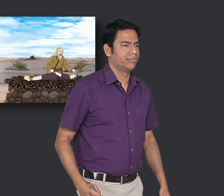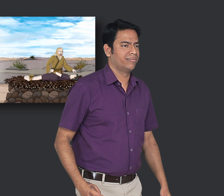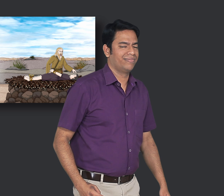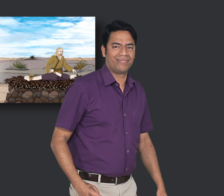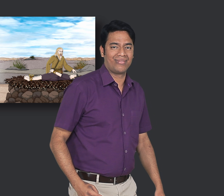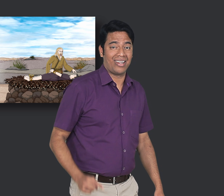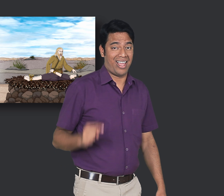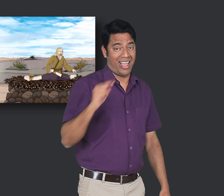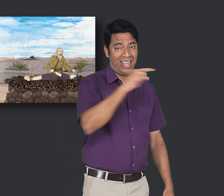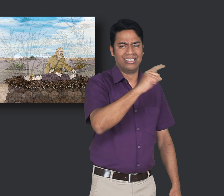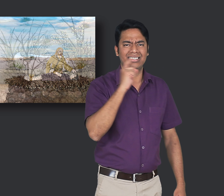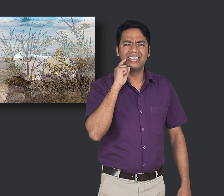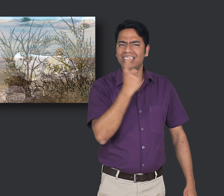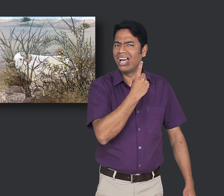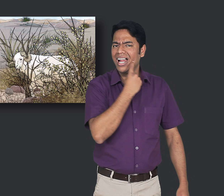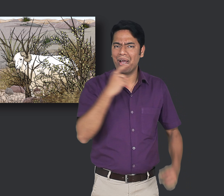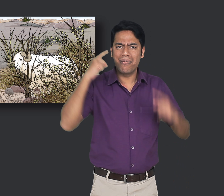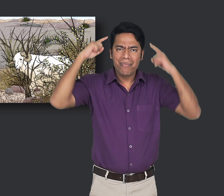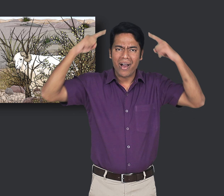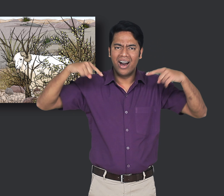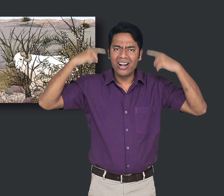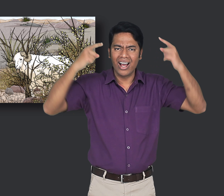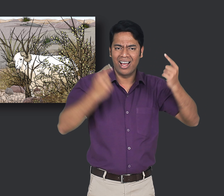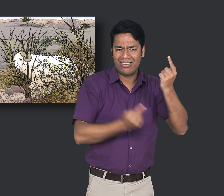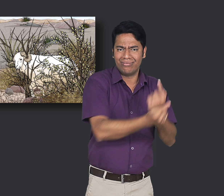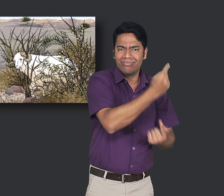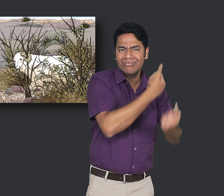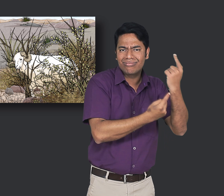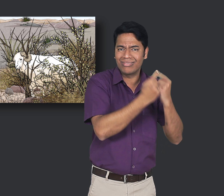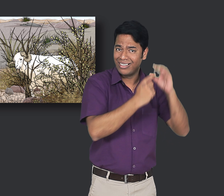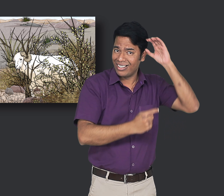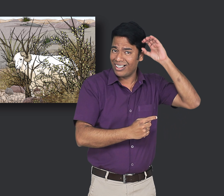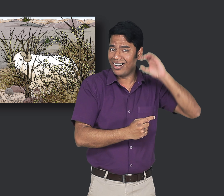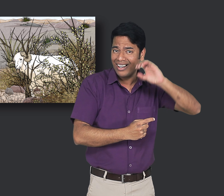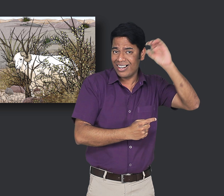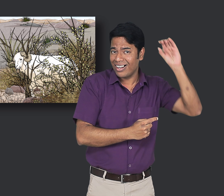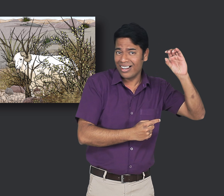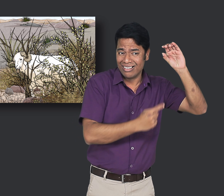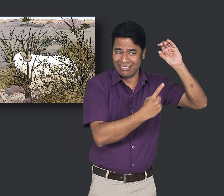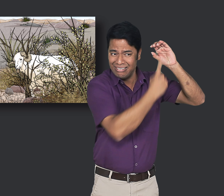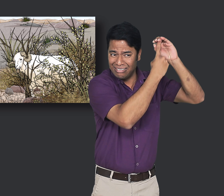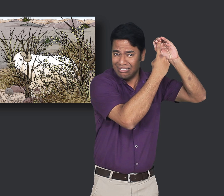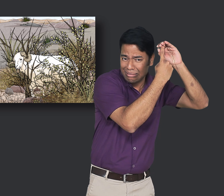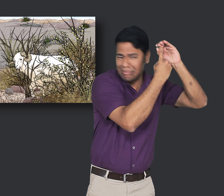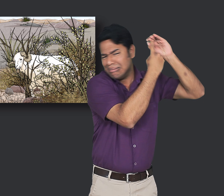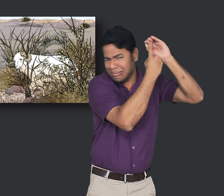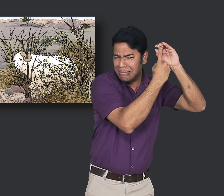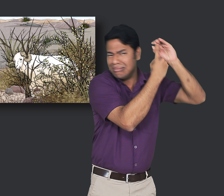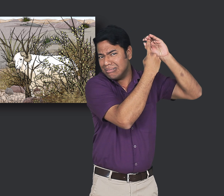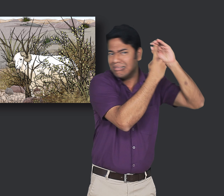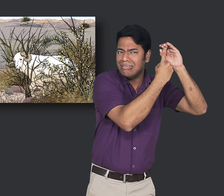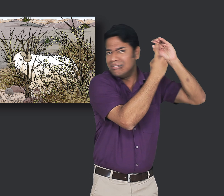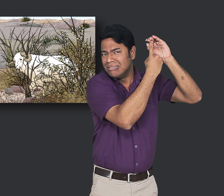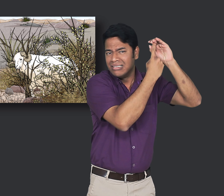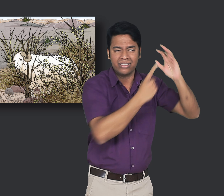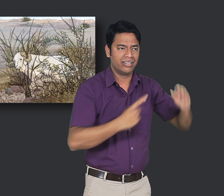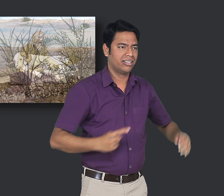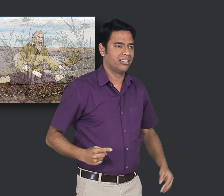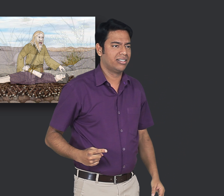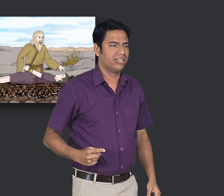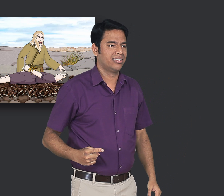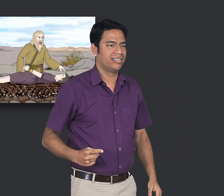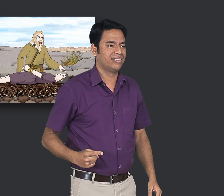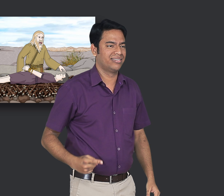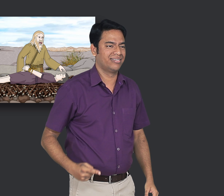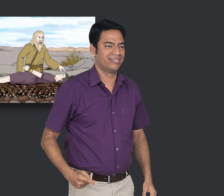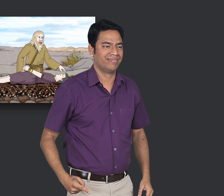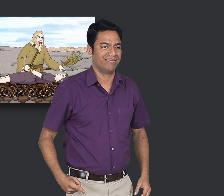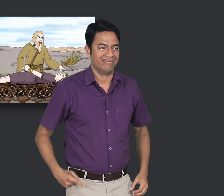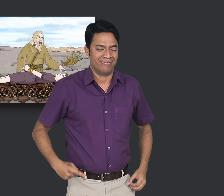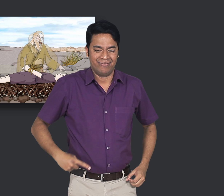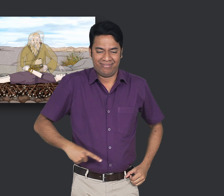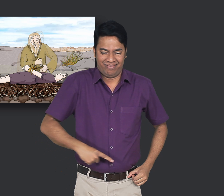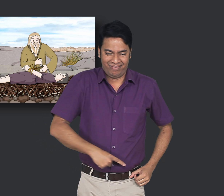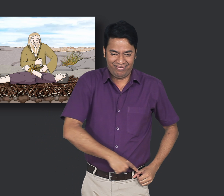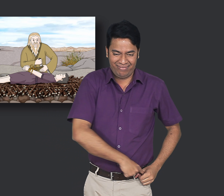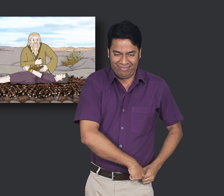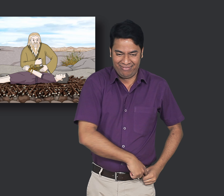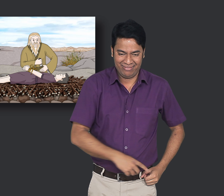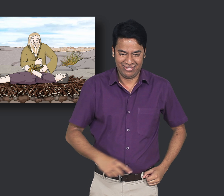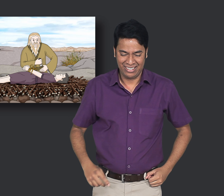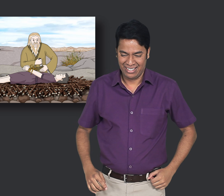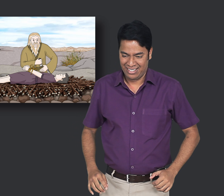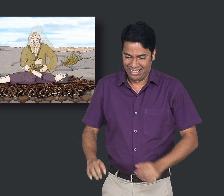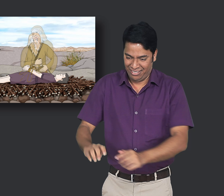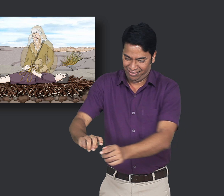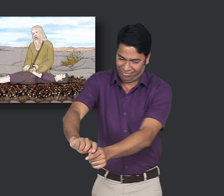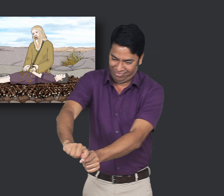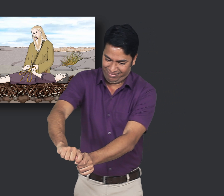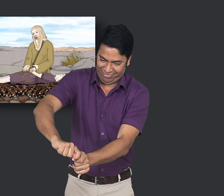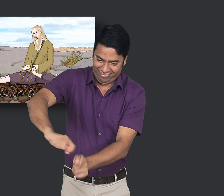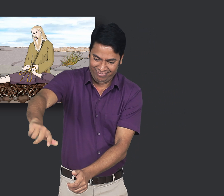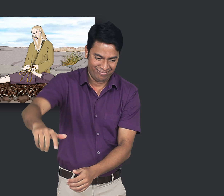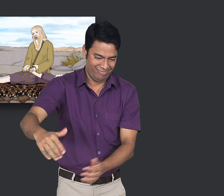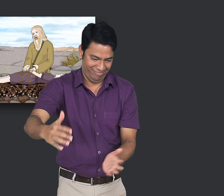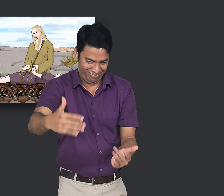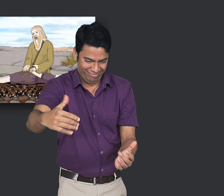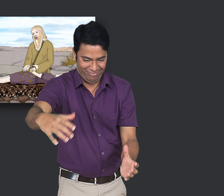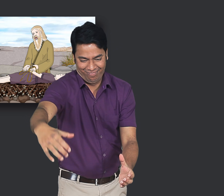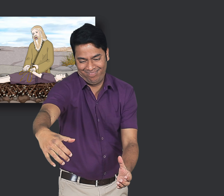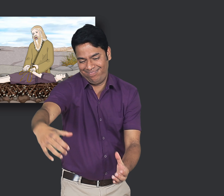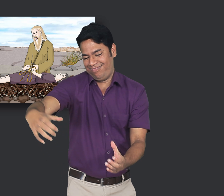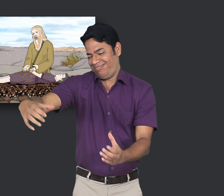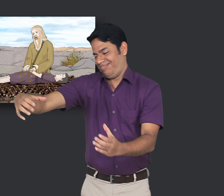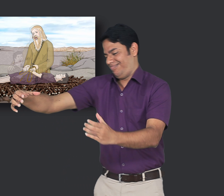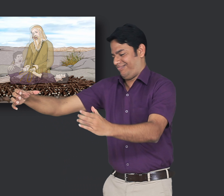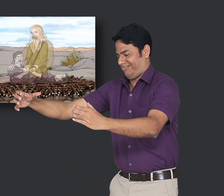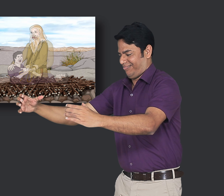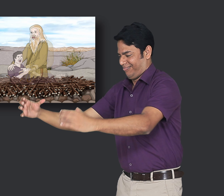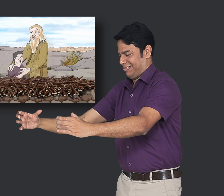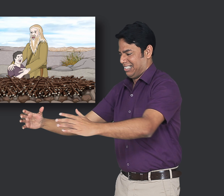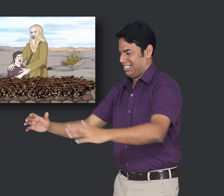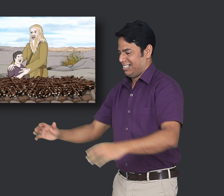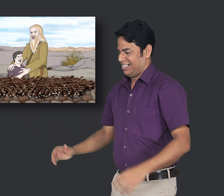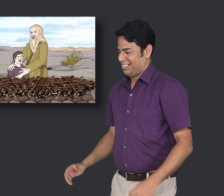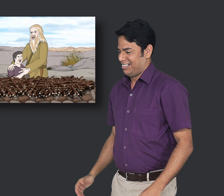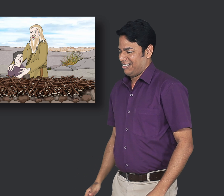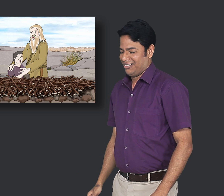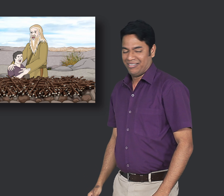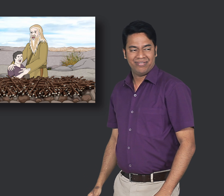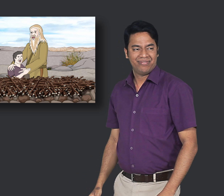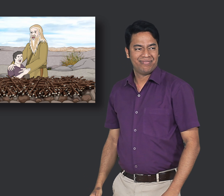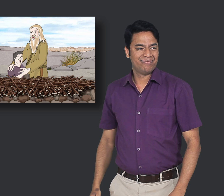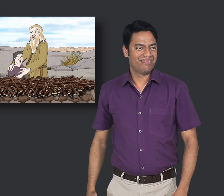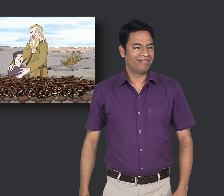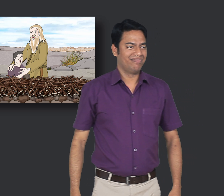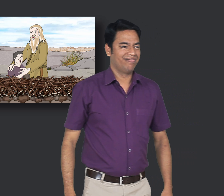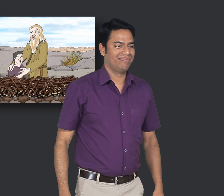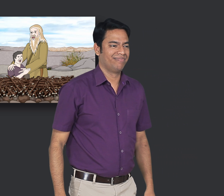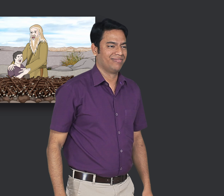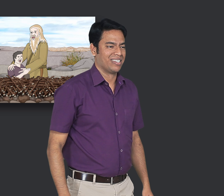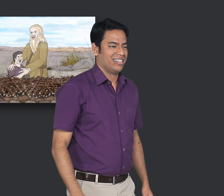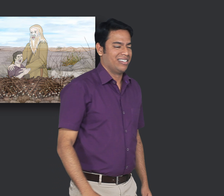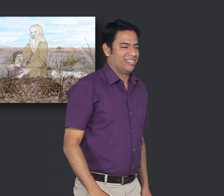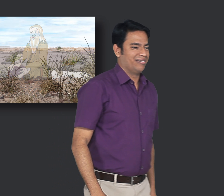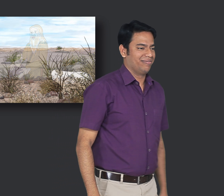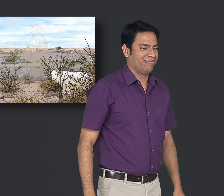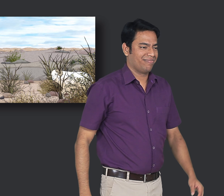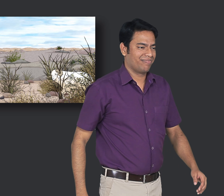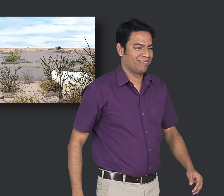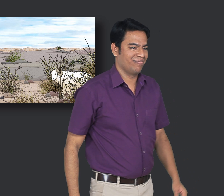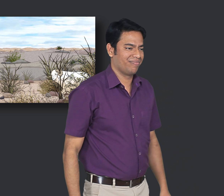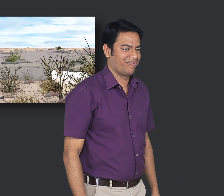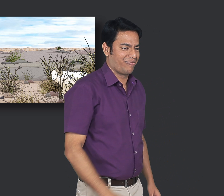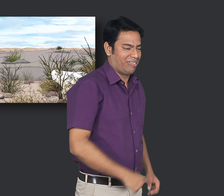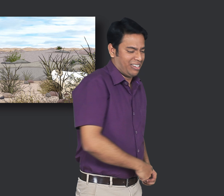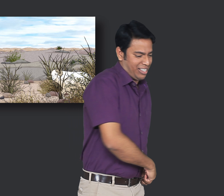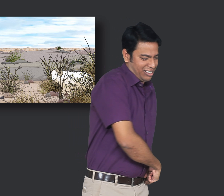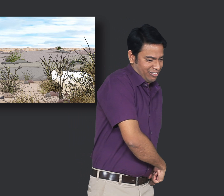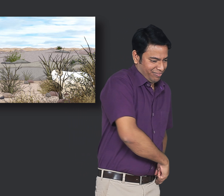Then Abraham looked up and saw behind him a ram in a thicket, caught by its horns.